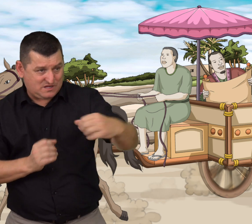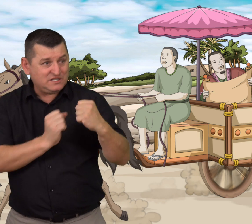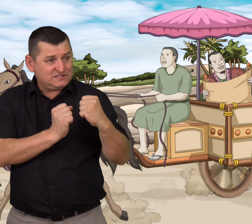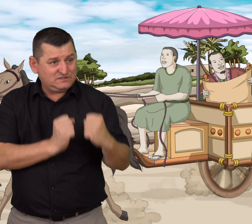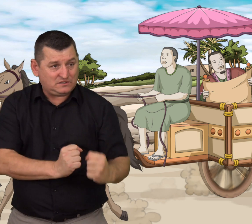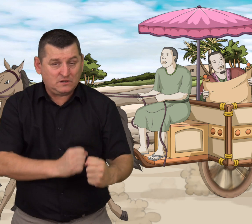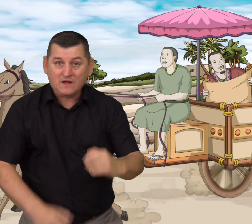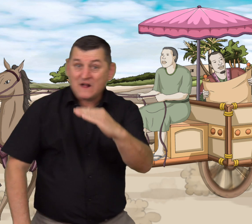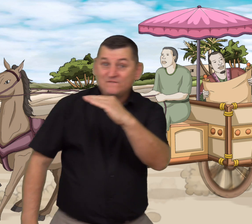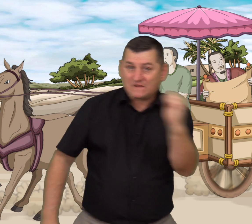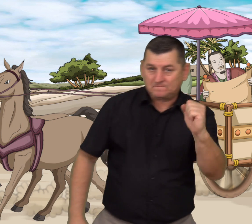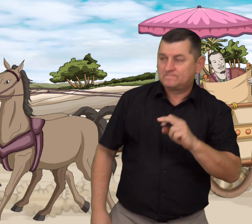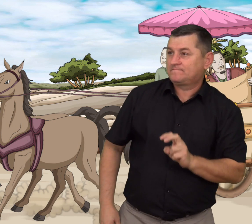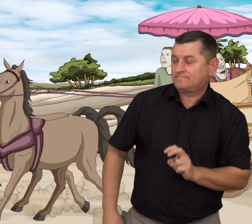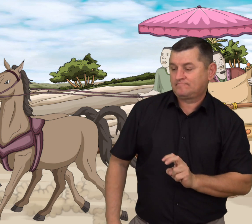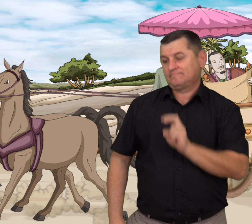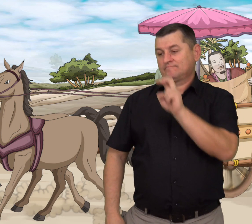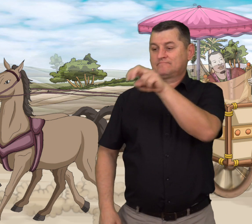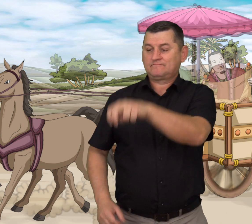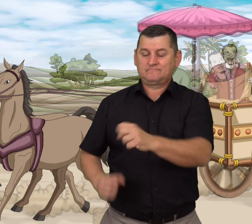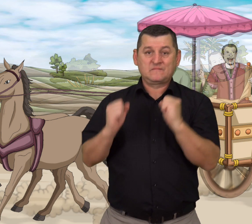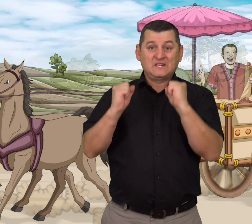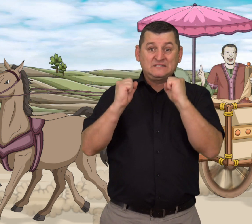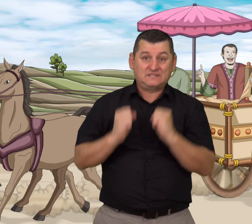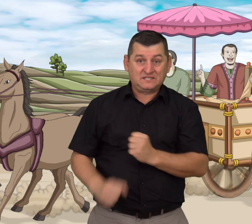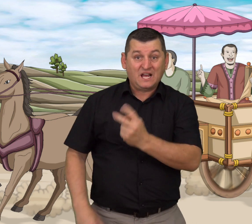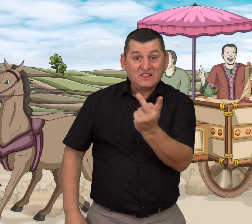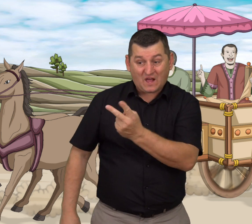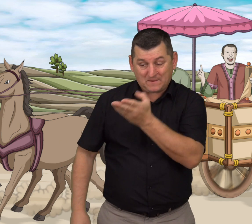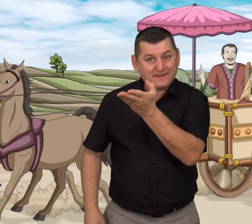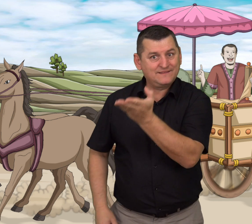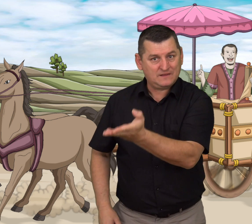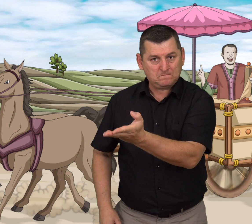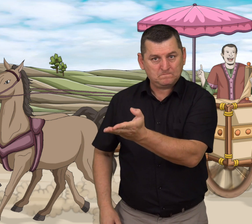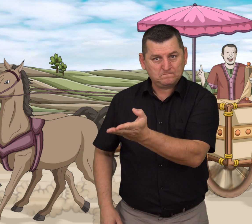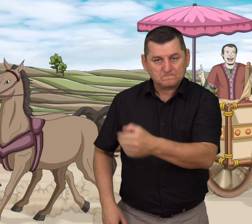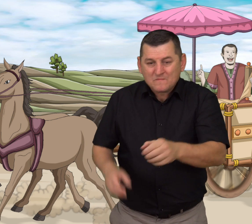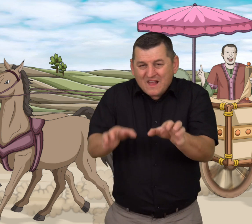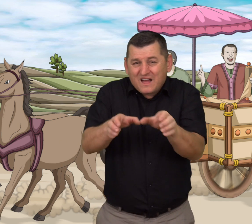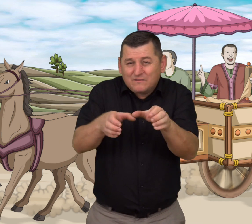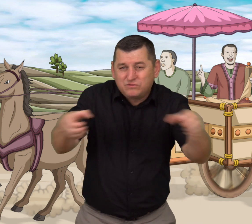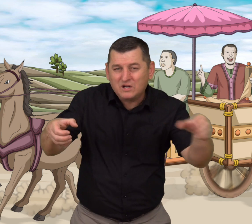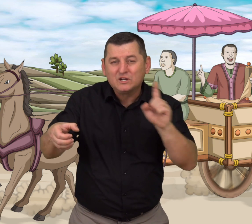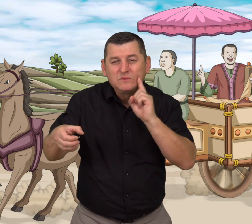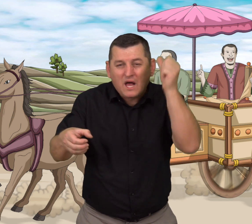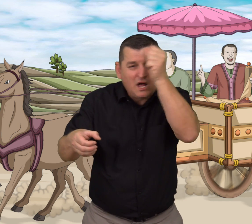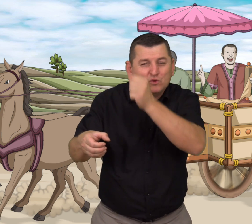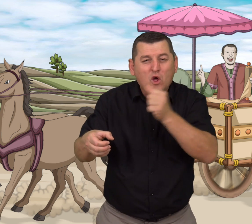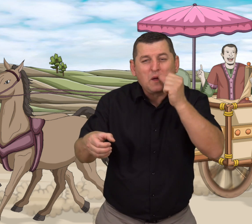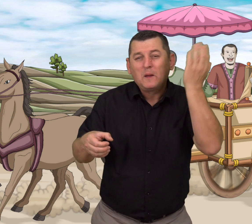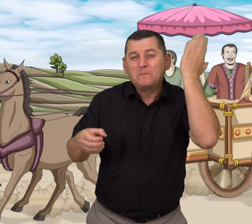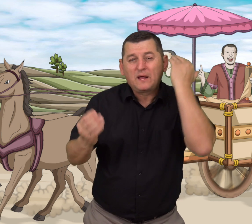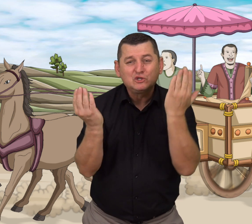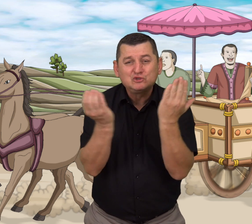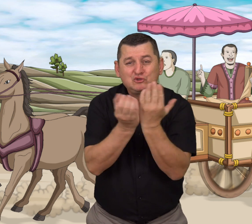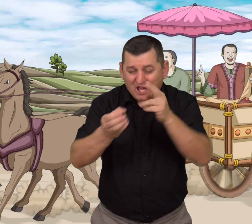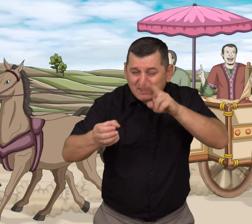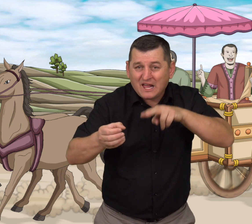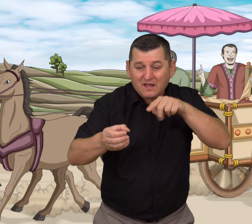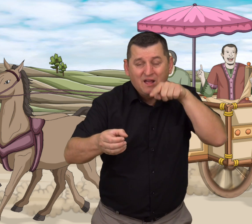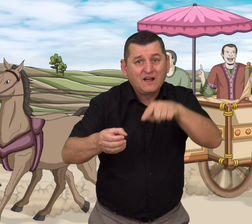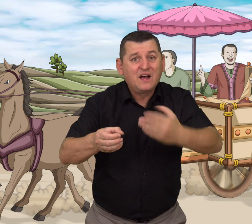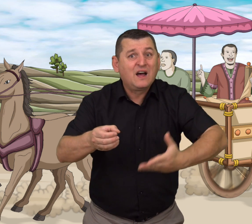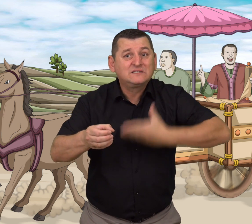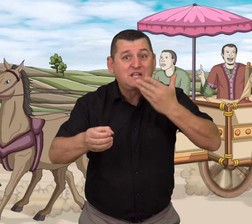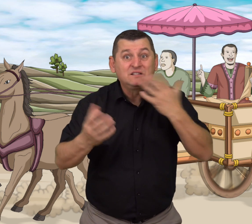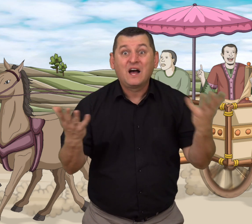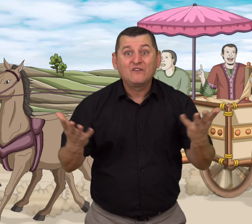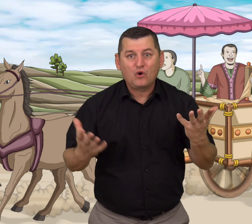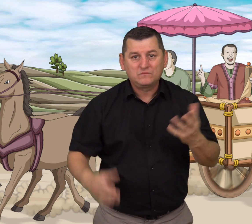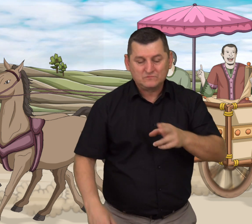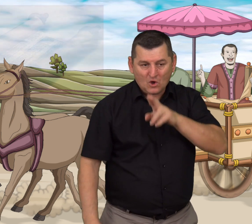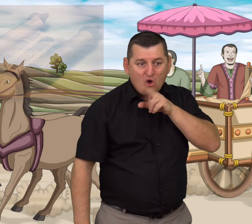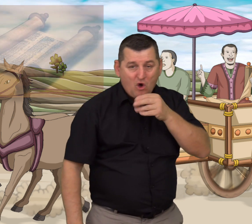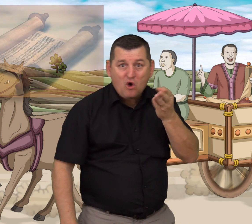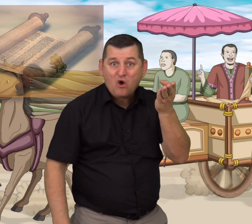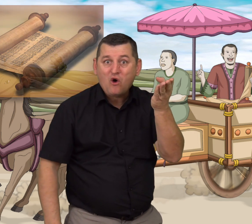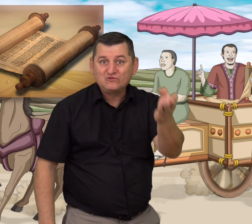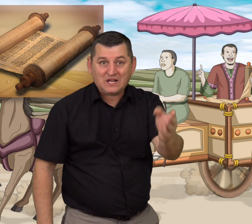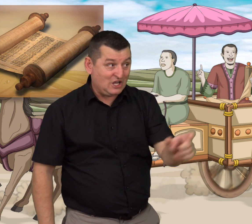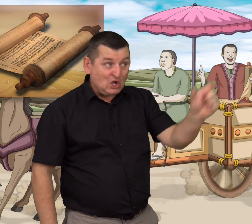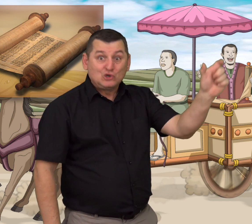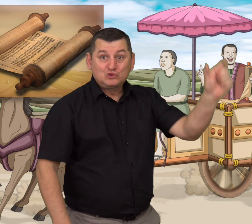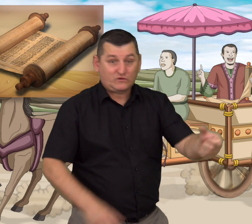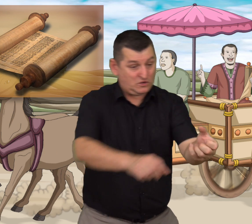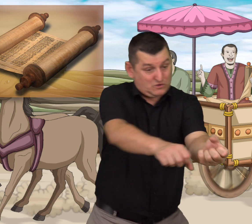And he invited Philip to come up and sit with him.